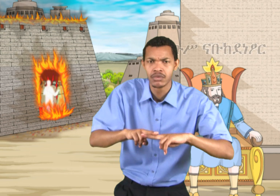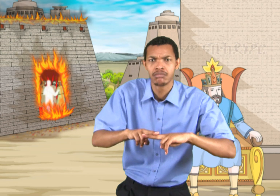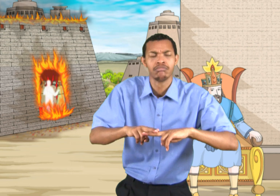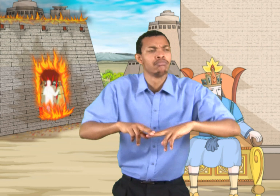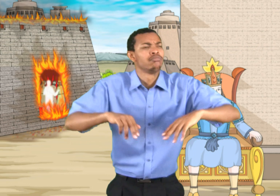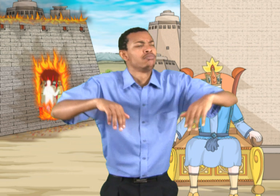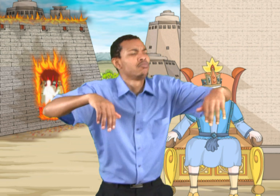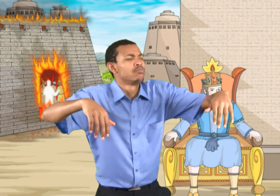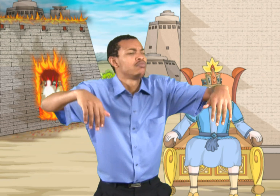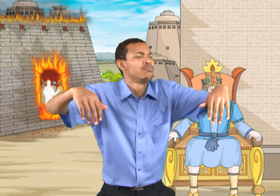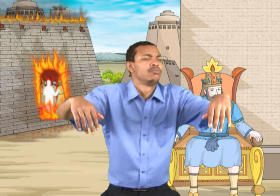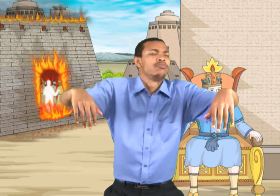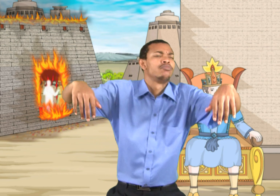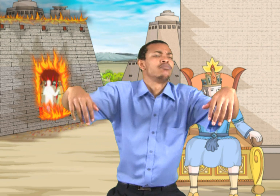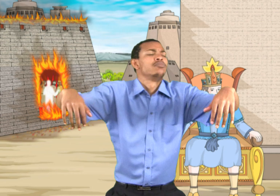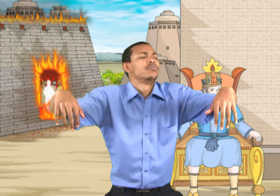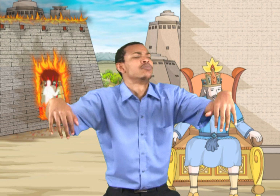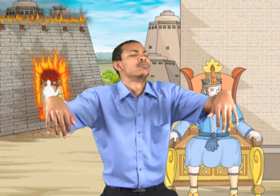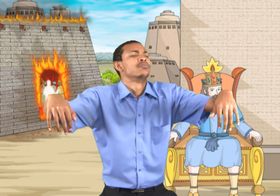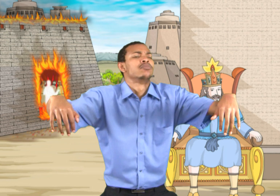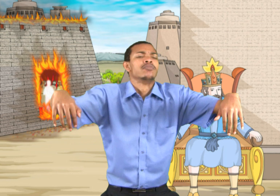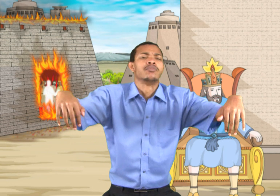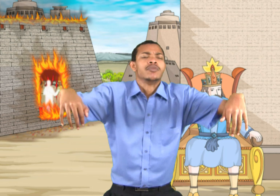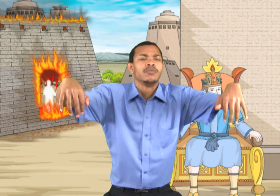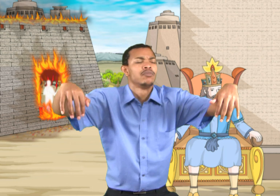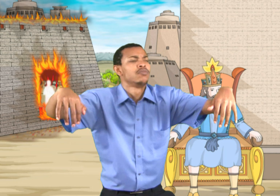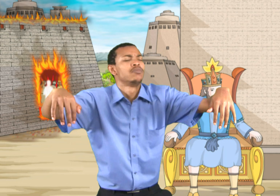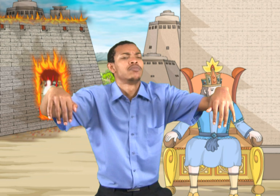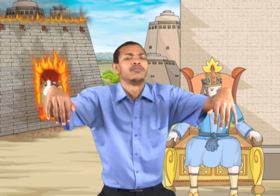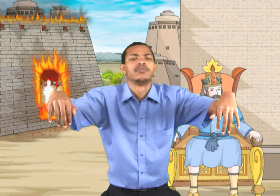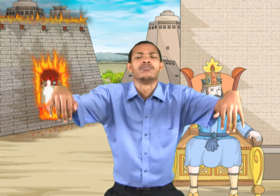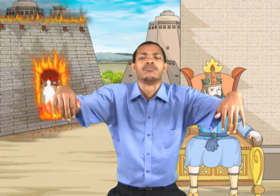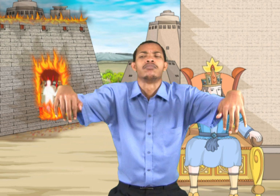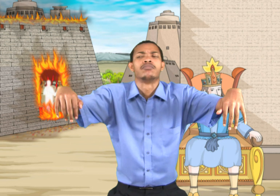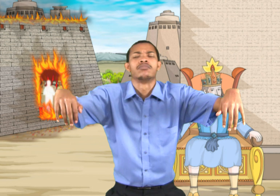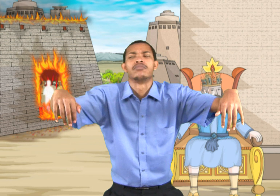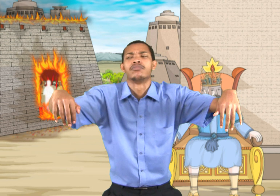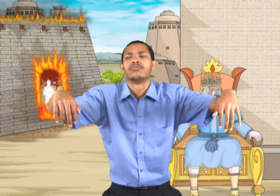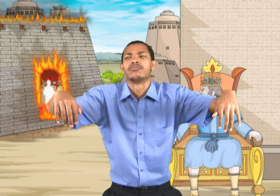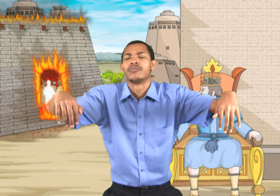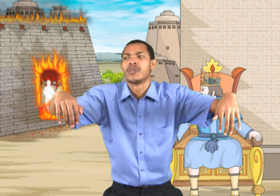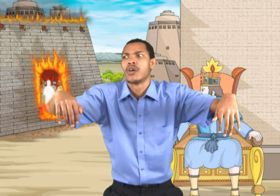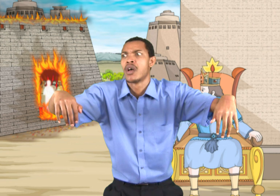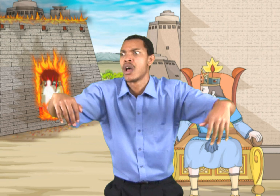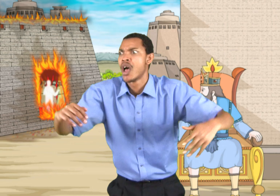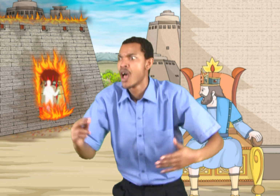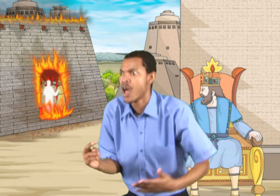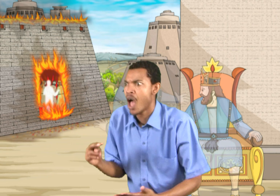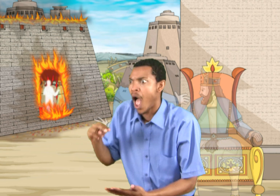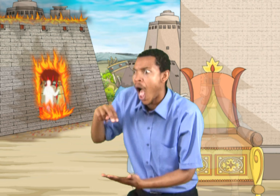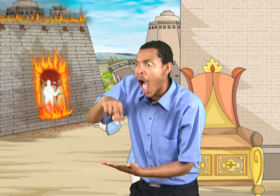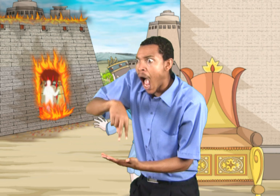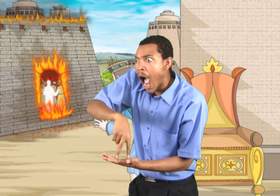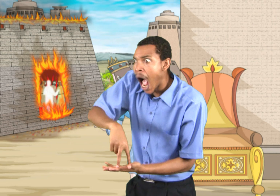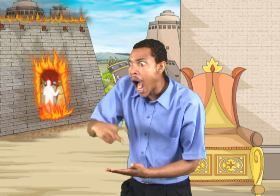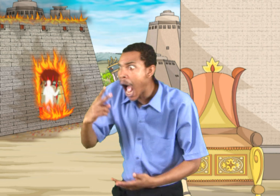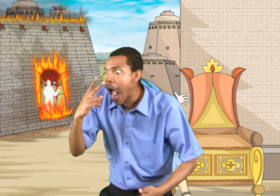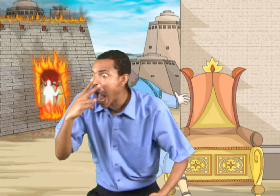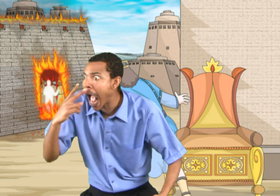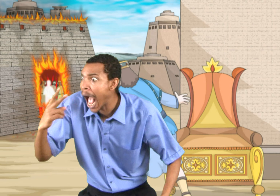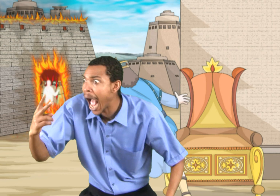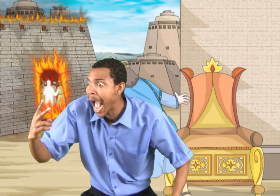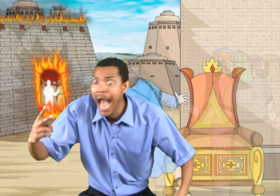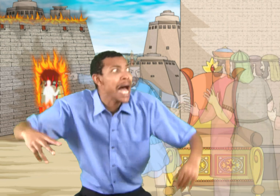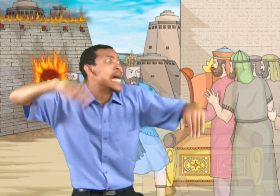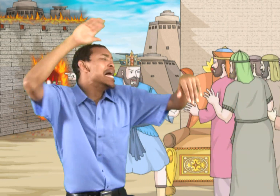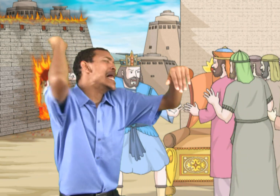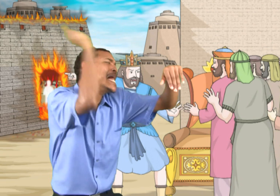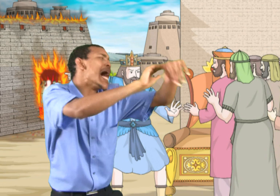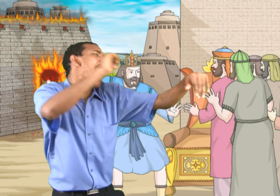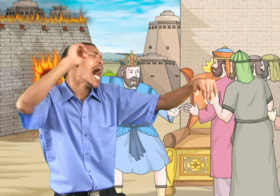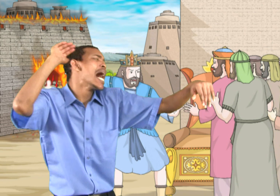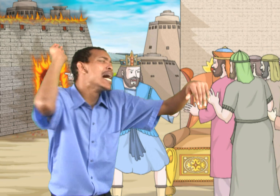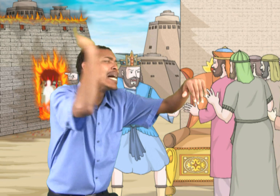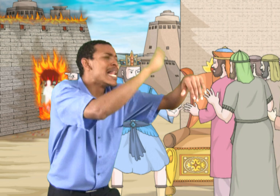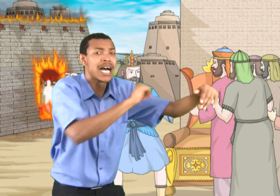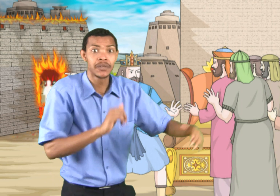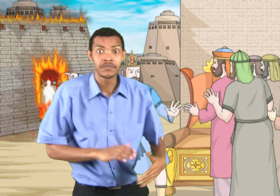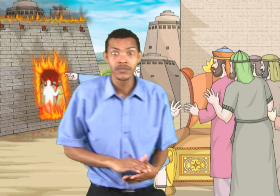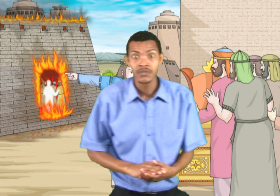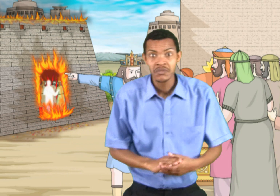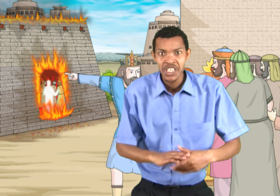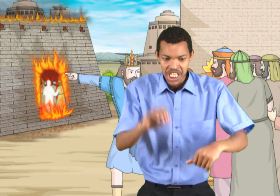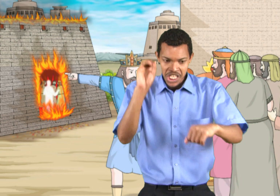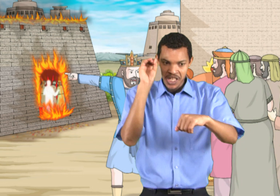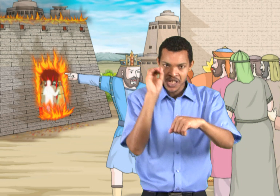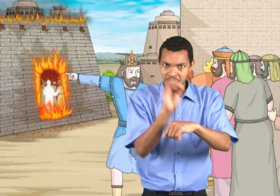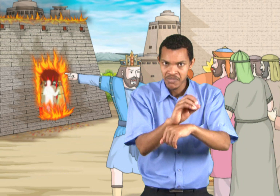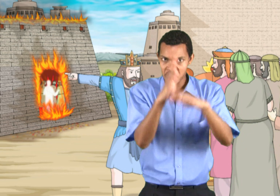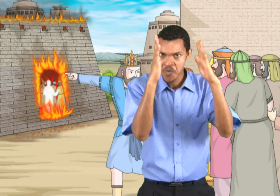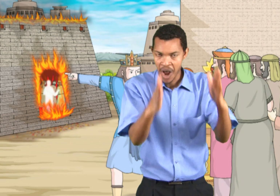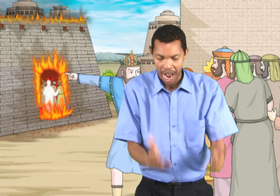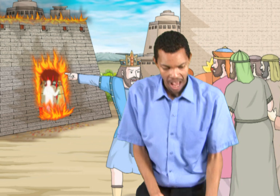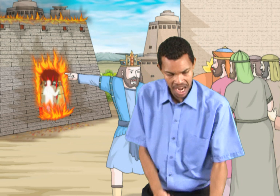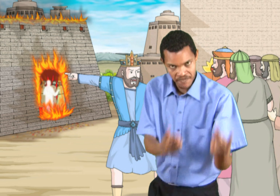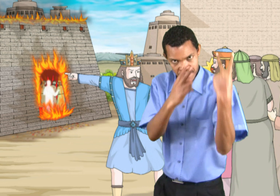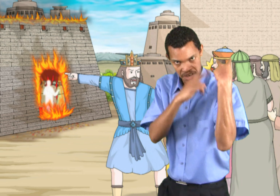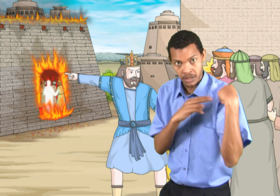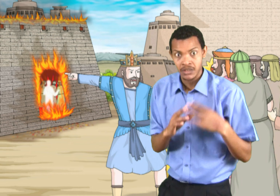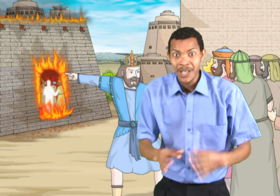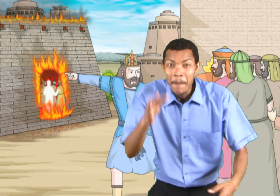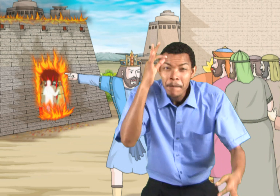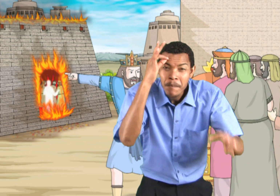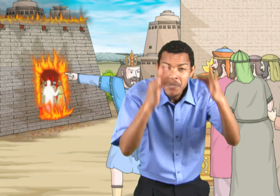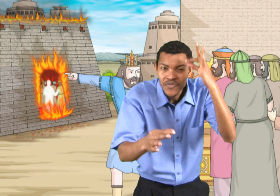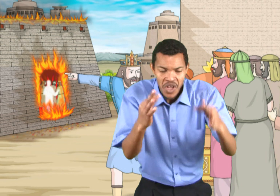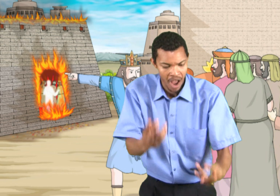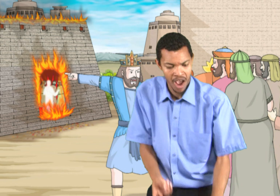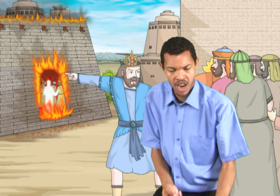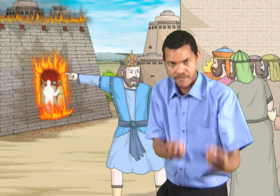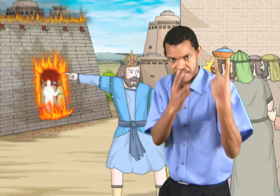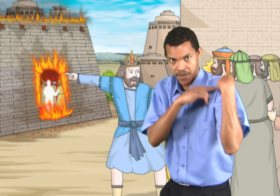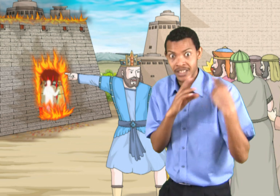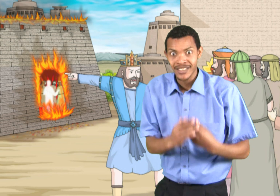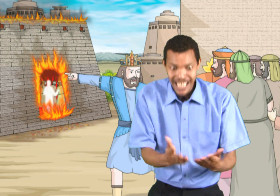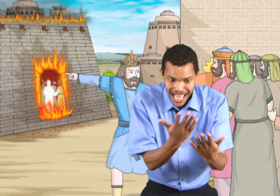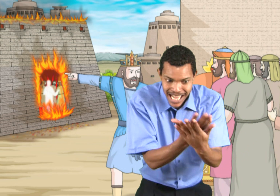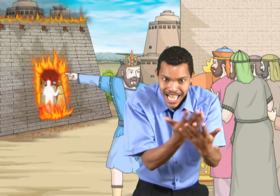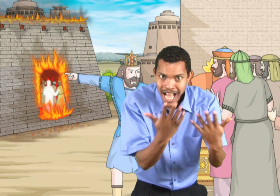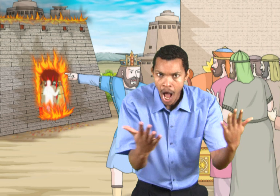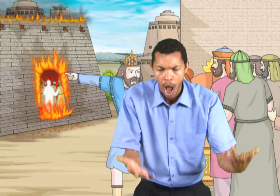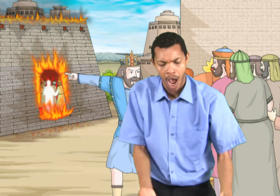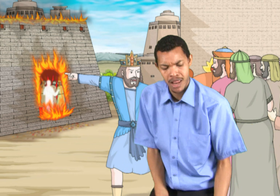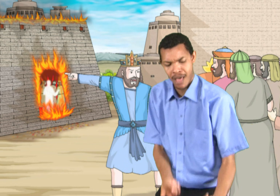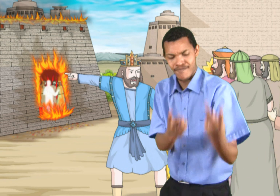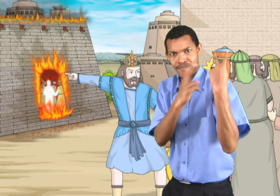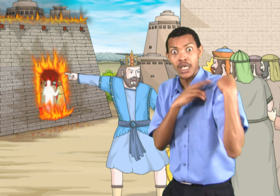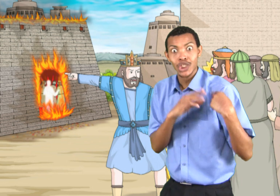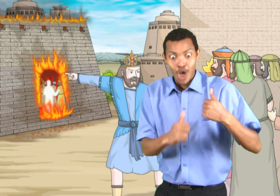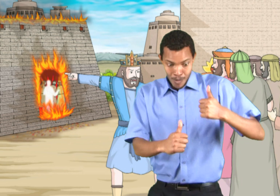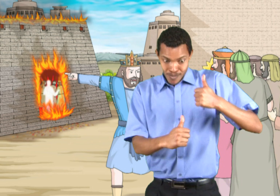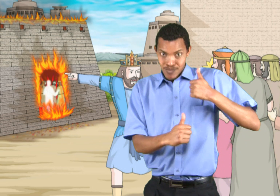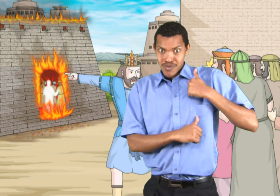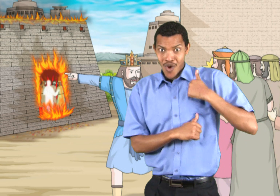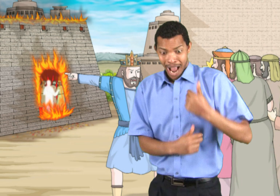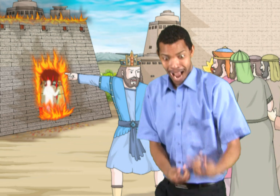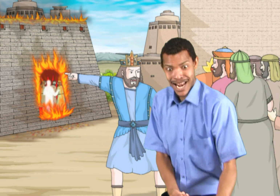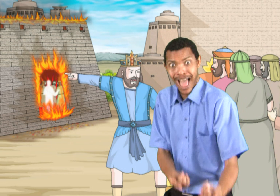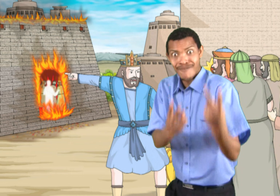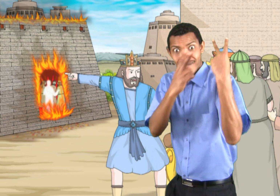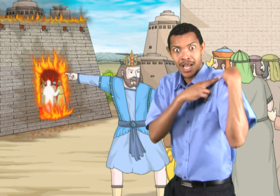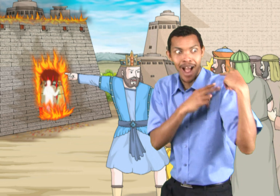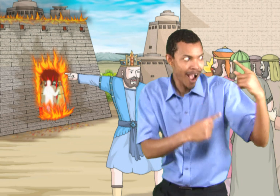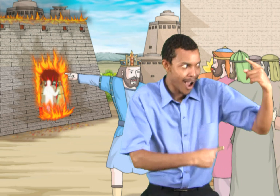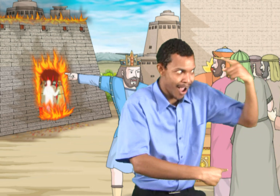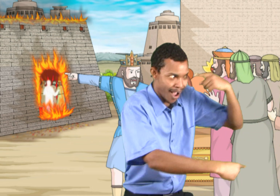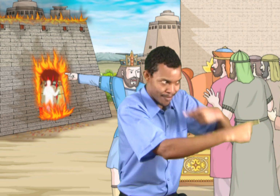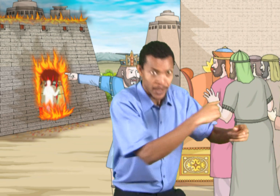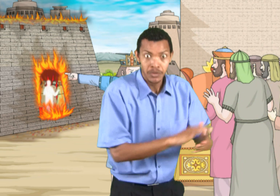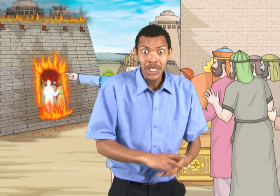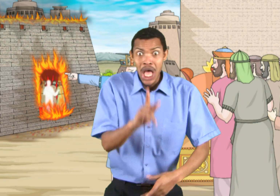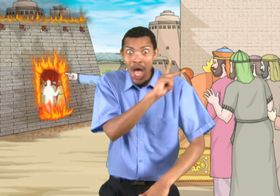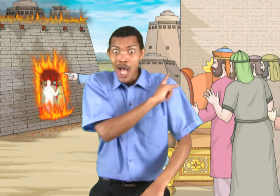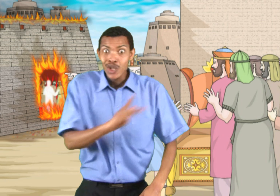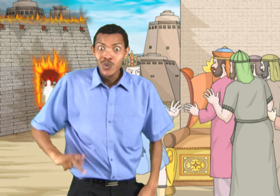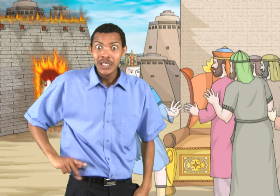And these three men, Shadrach, Meshach, and Abednego, firmly bound, fell into the blazing fiery furnace.